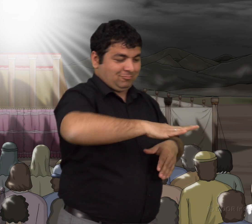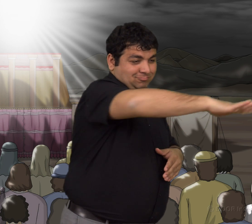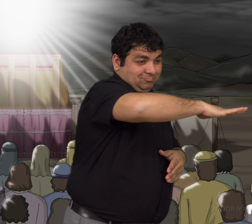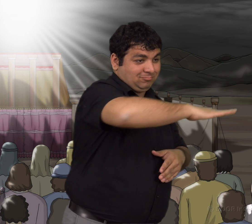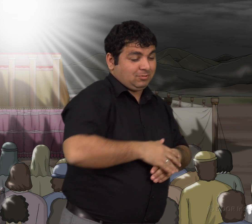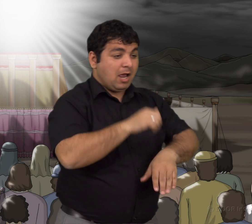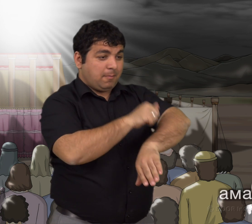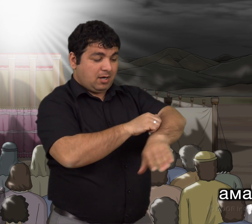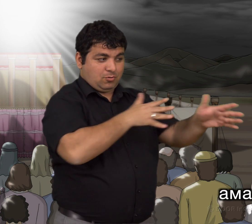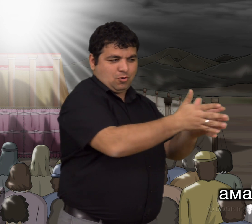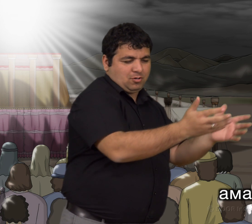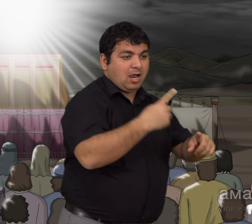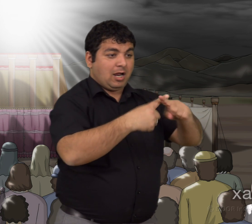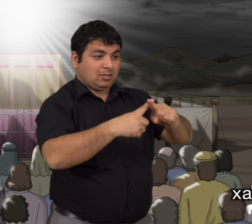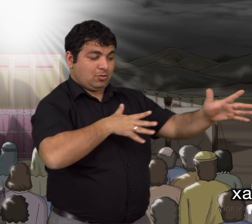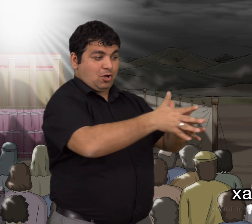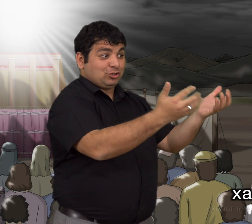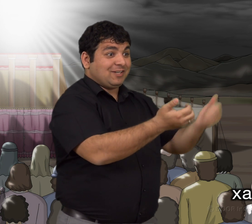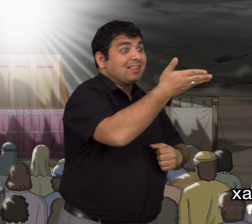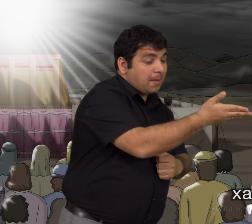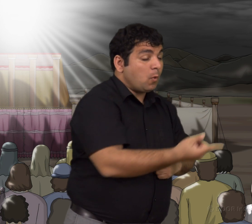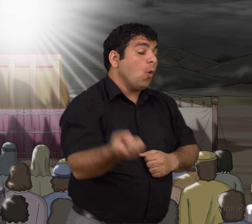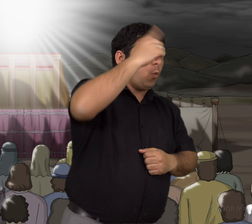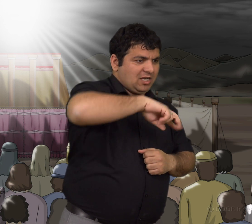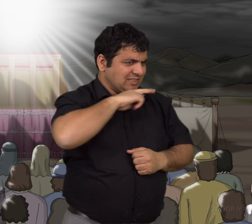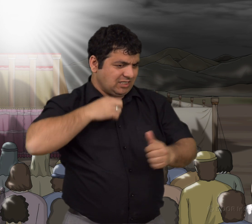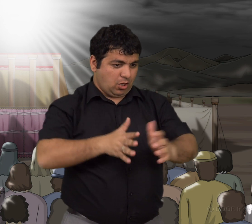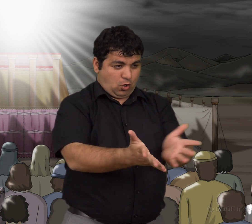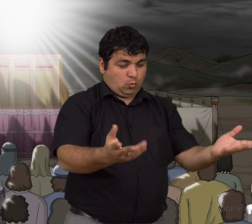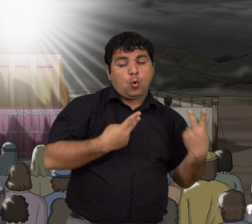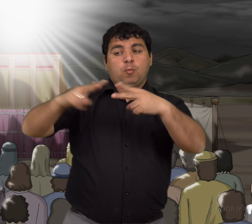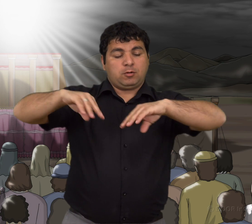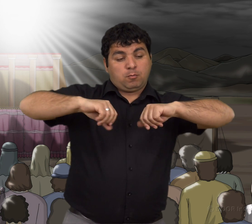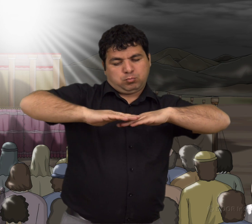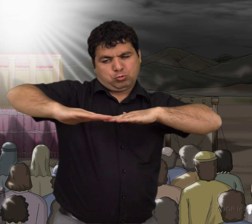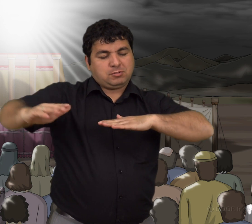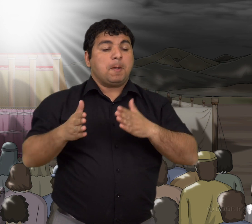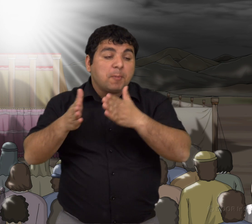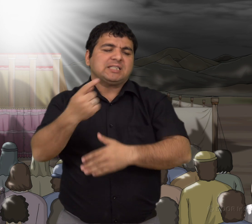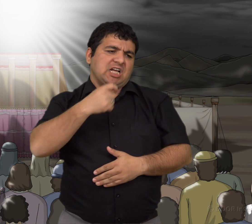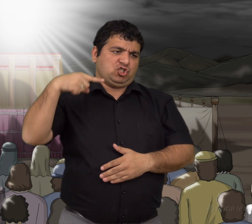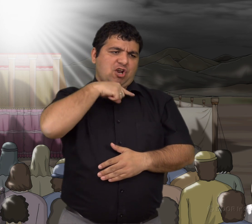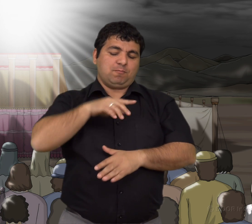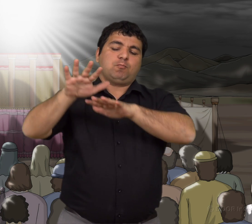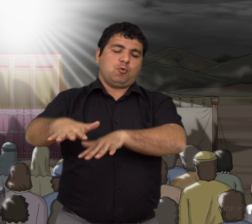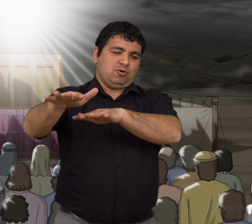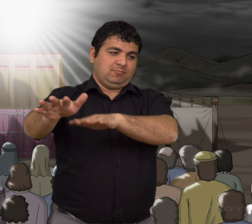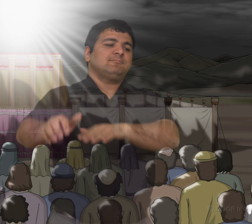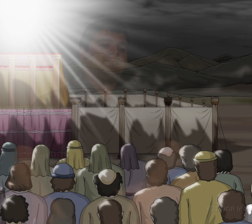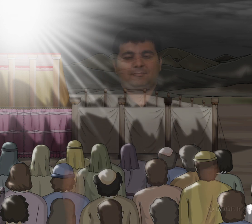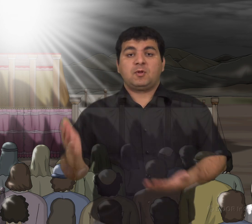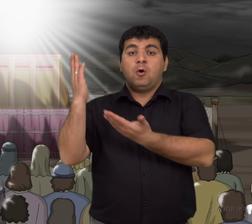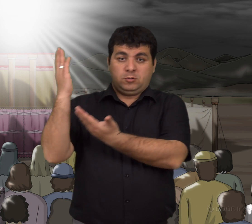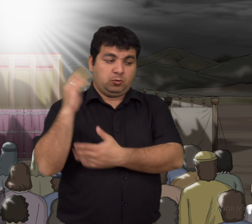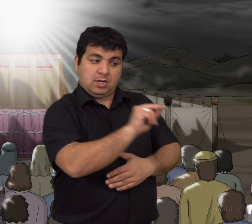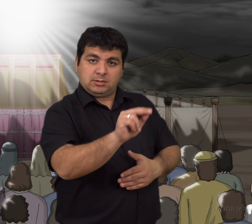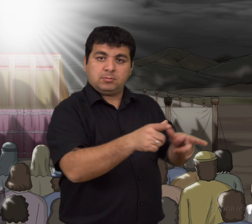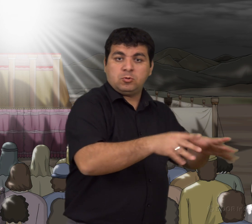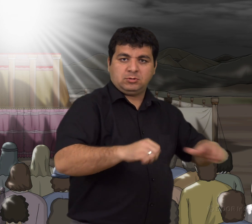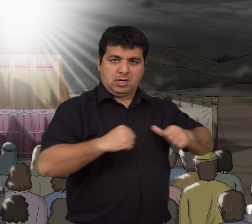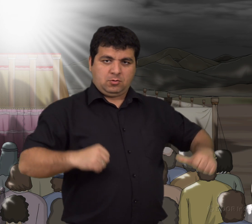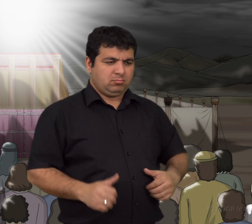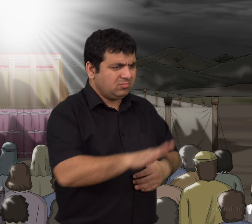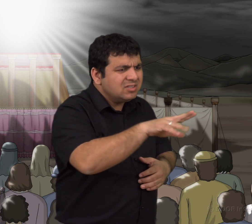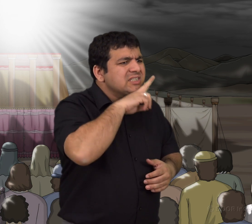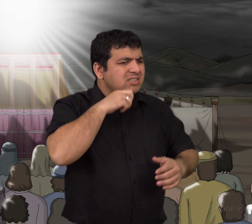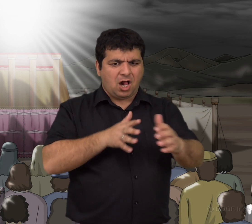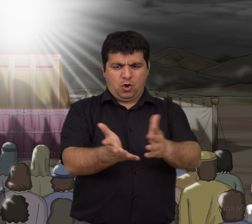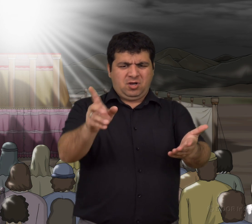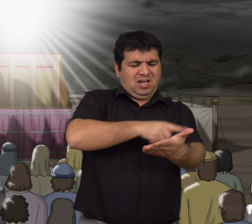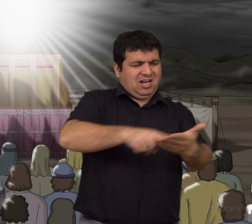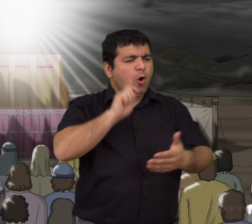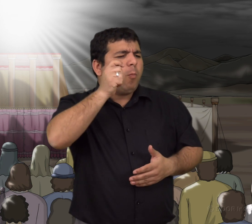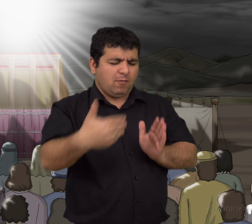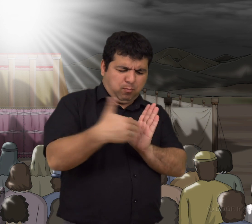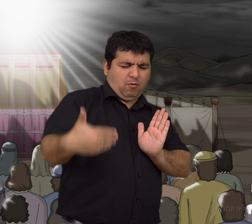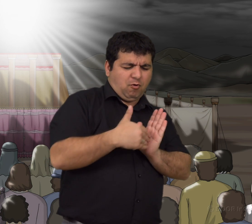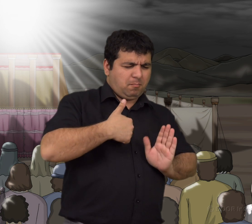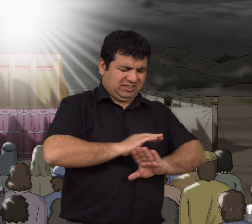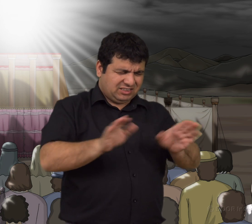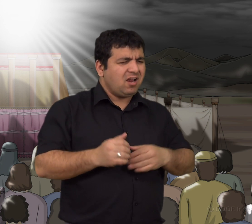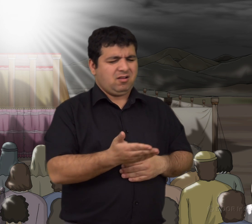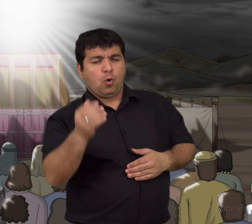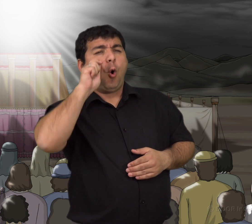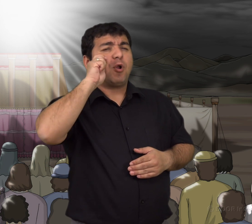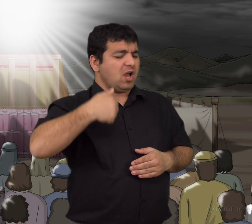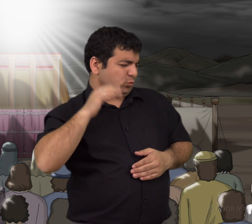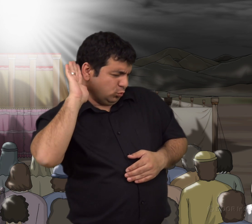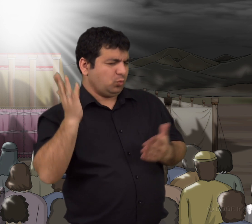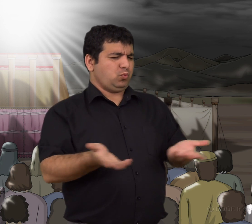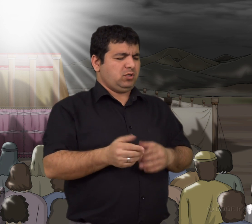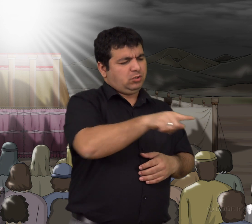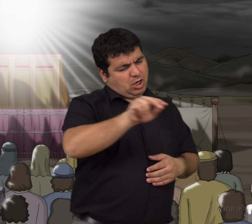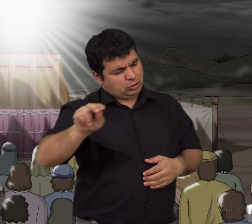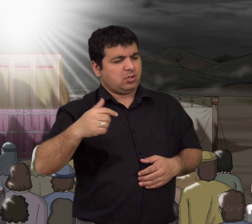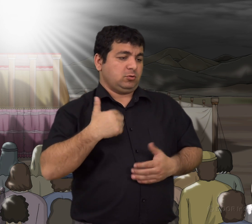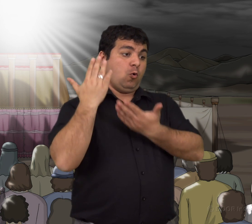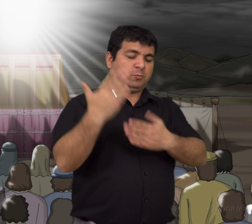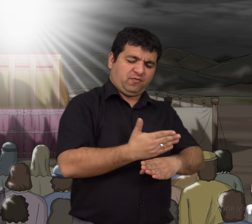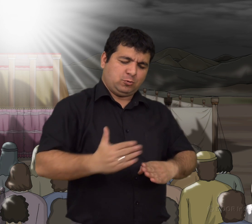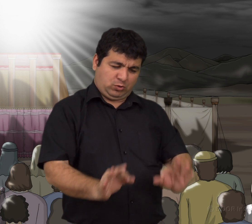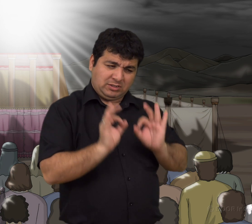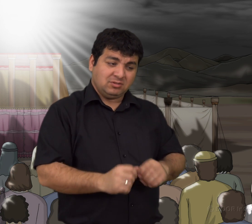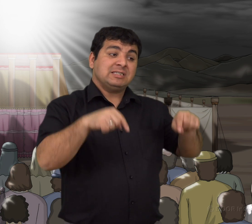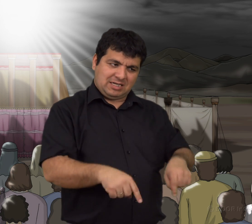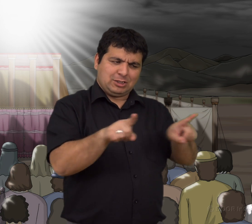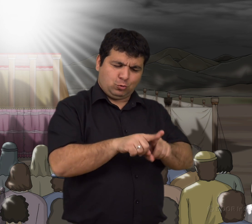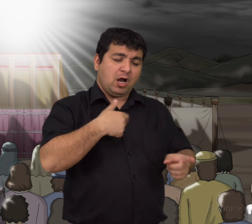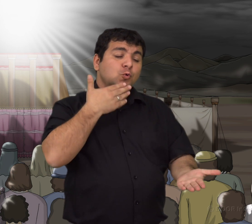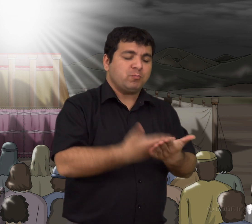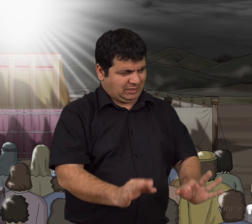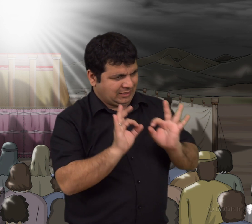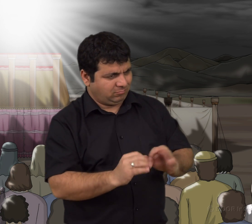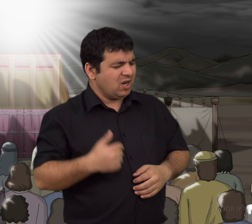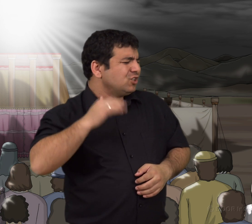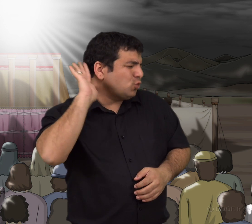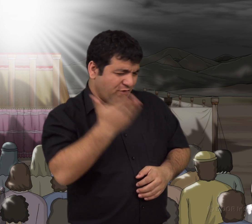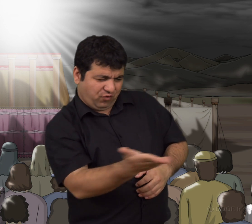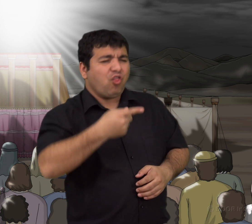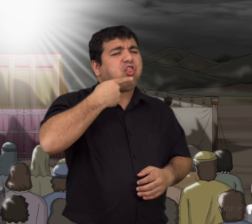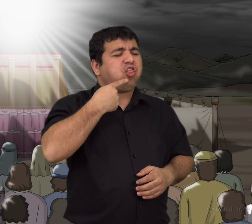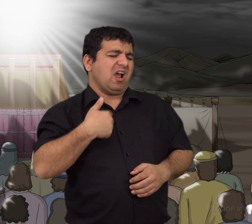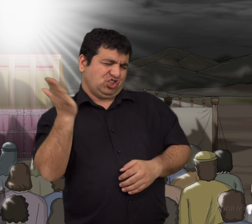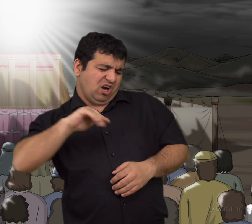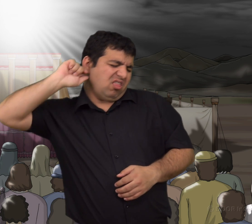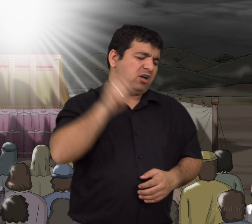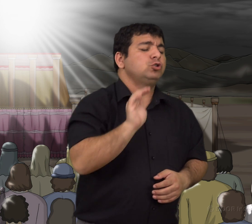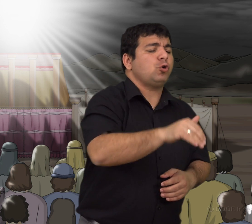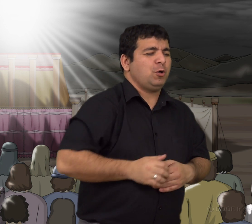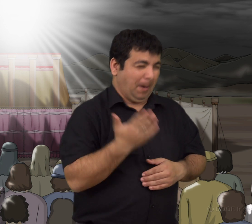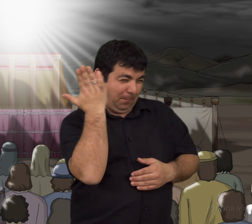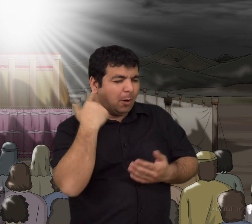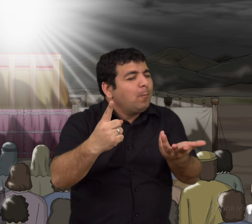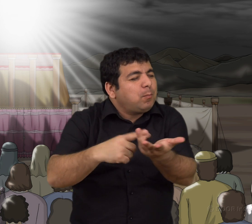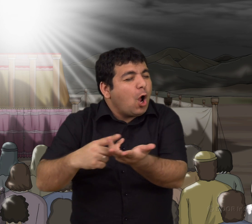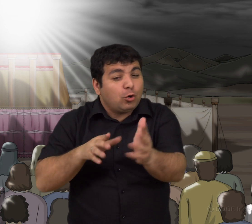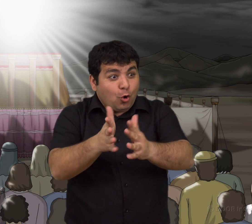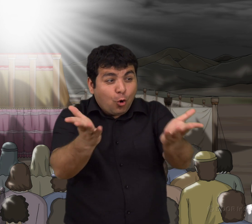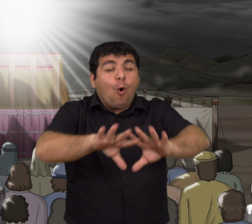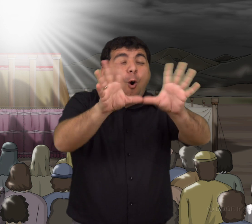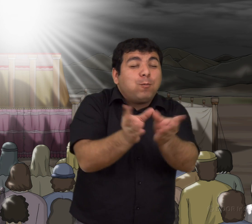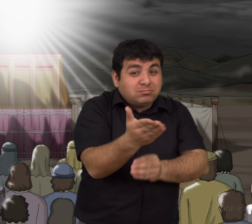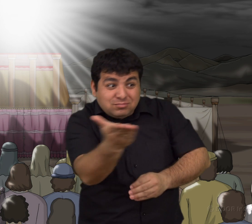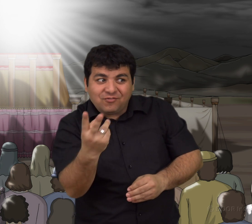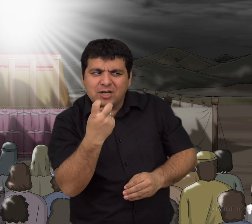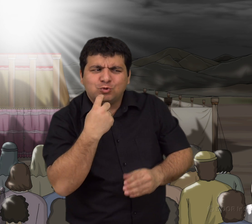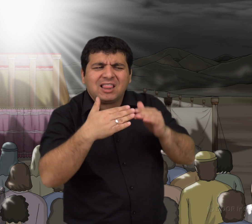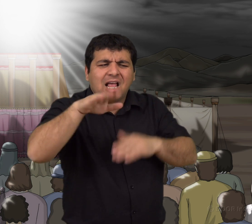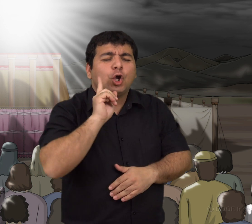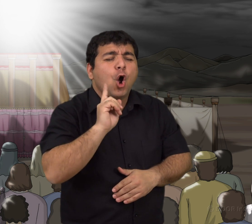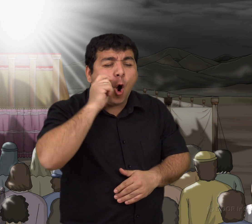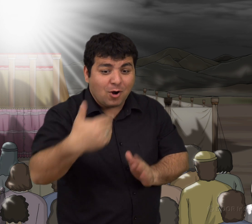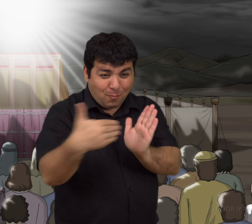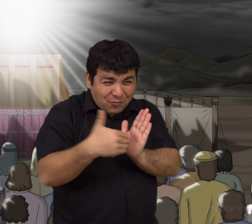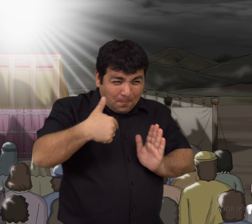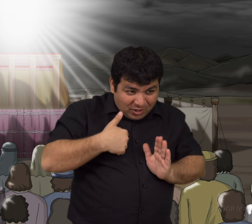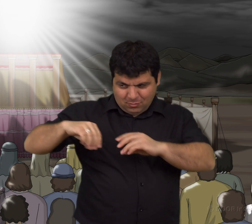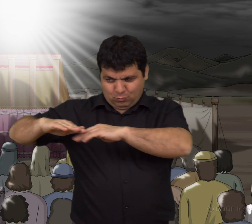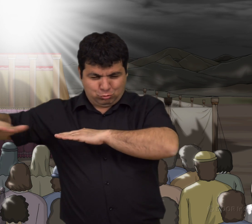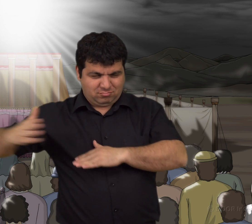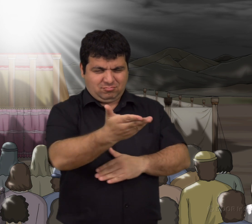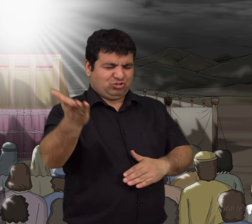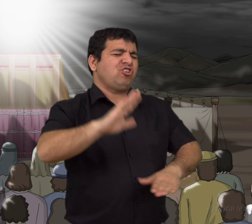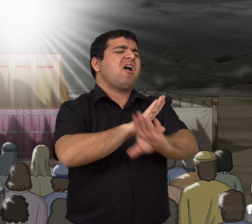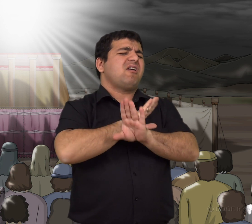Now since the Amalekites and Canaanites are living in the valleys, turn back tomorrow and head for the wilderness along the route to the Red Sea.” Then the LORD said to Moses and Aaron, “How long will this wicked congregation grumble against Me? I have heard the complaints that the Israelites are making against Me. So tell them: As surely as I live, declares the LORD, I will do to you exactly as I heard you say.